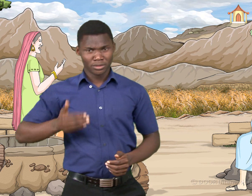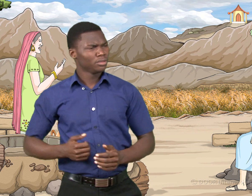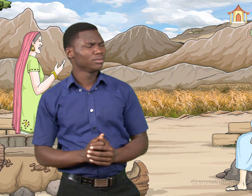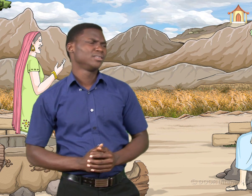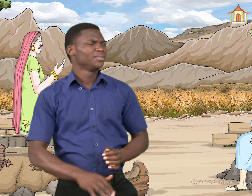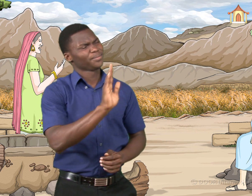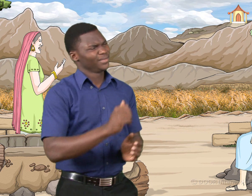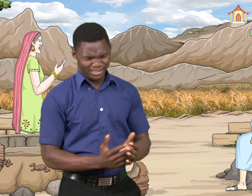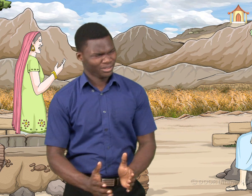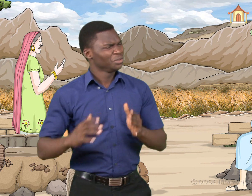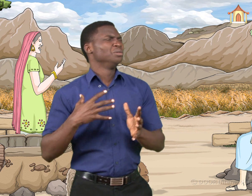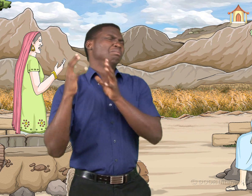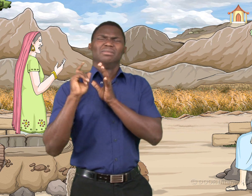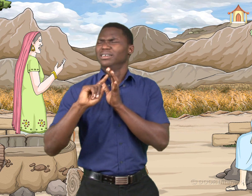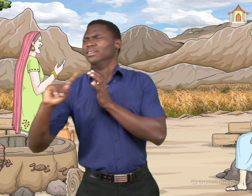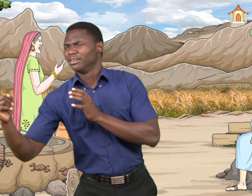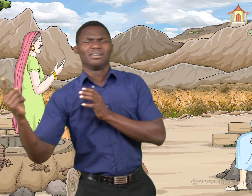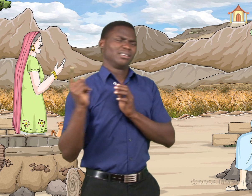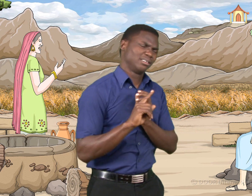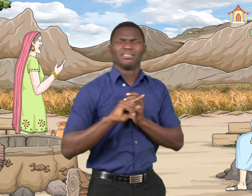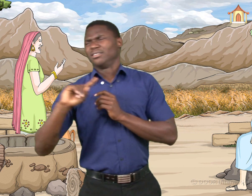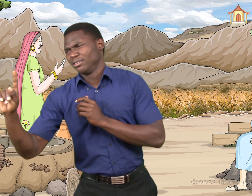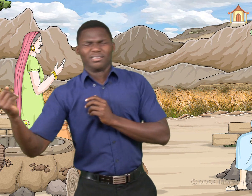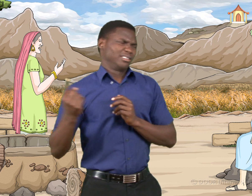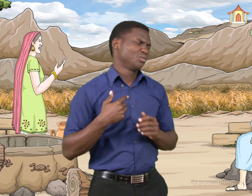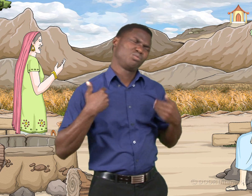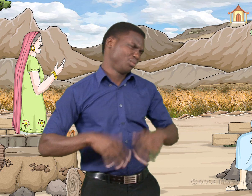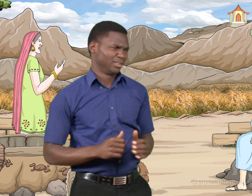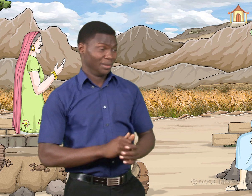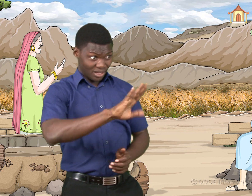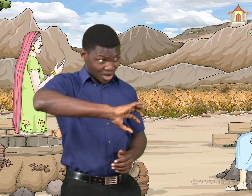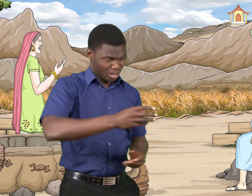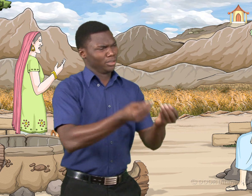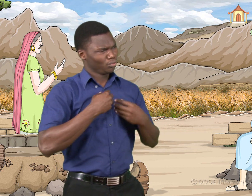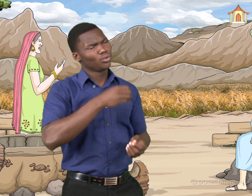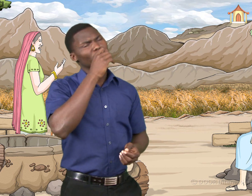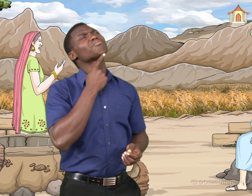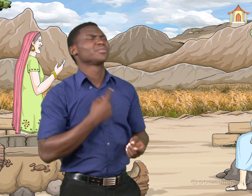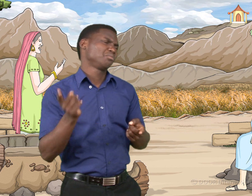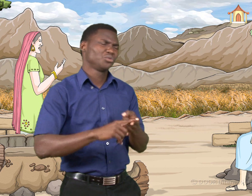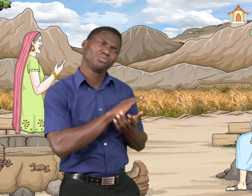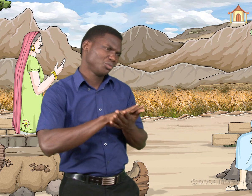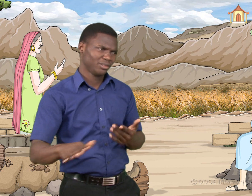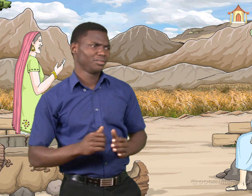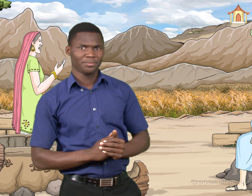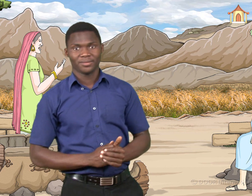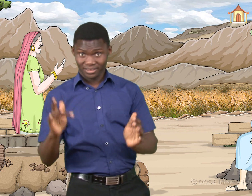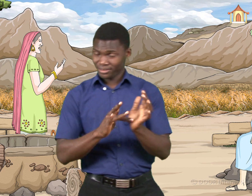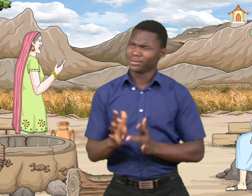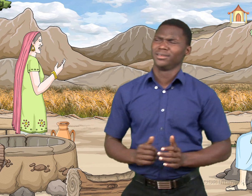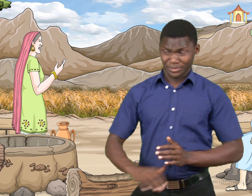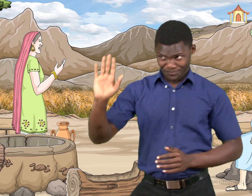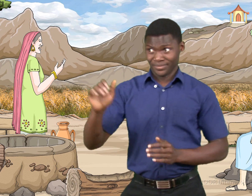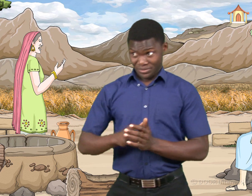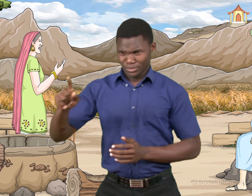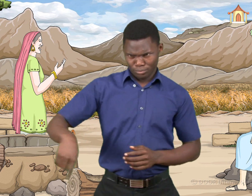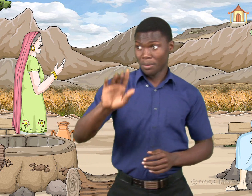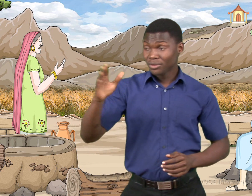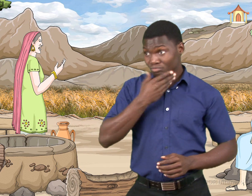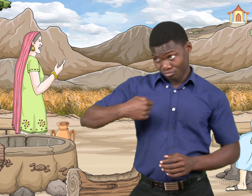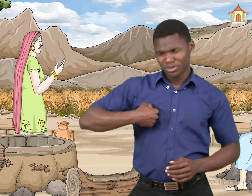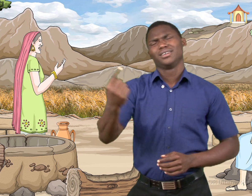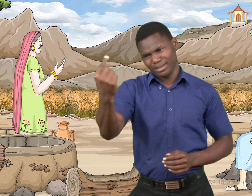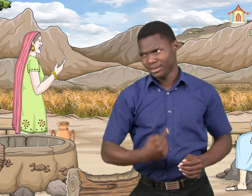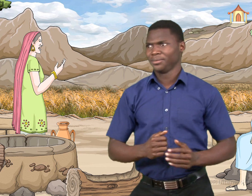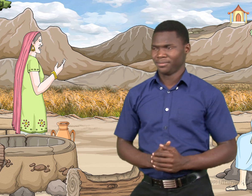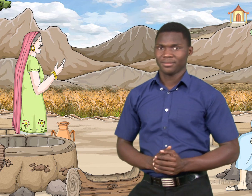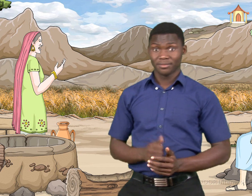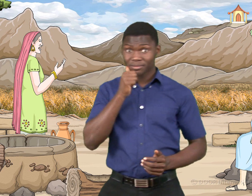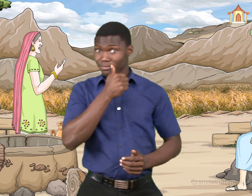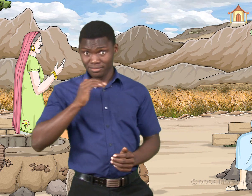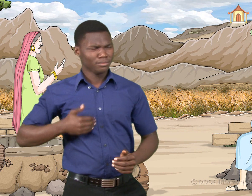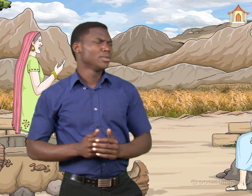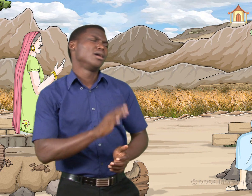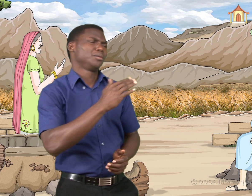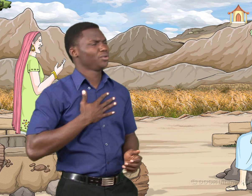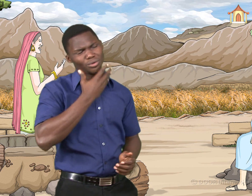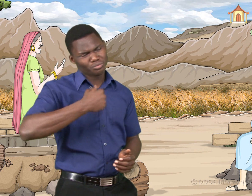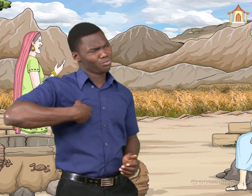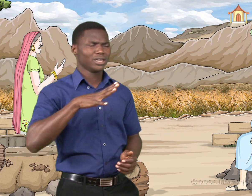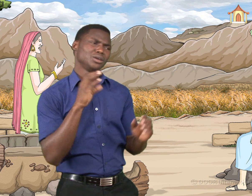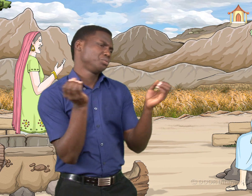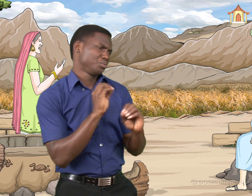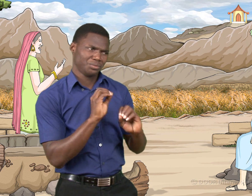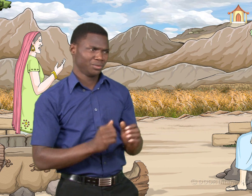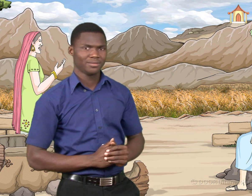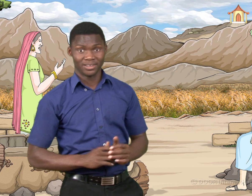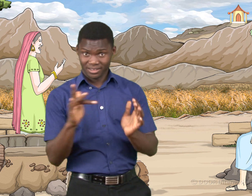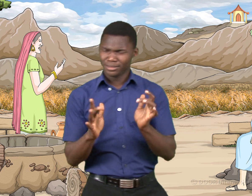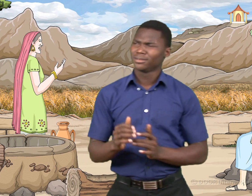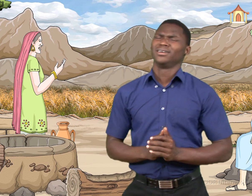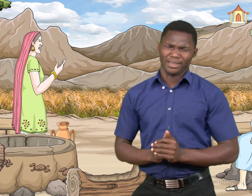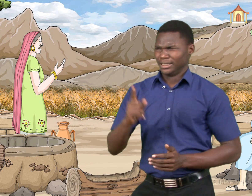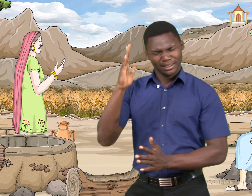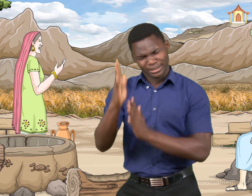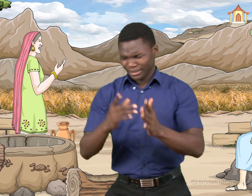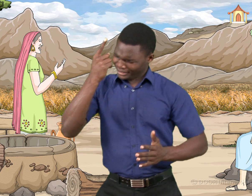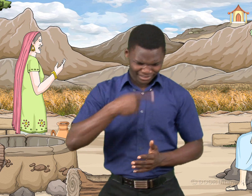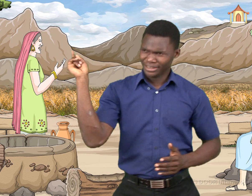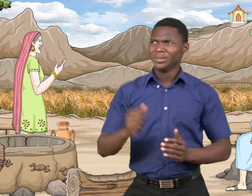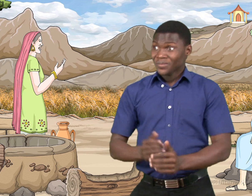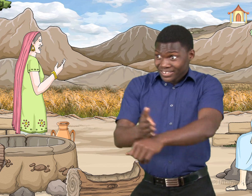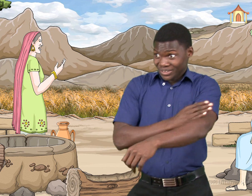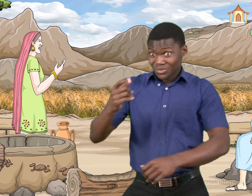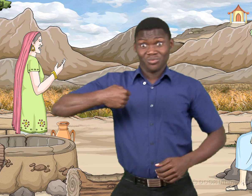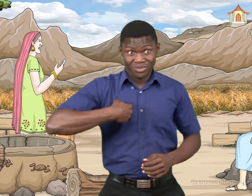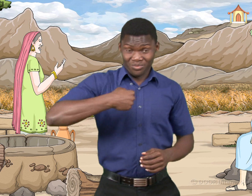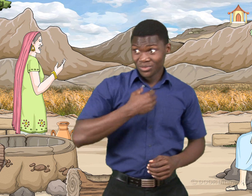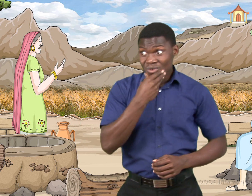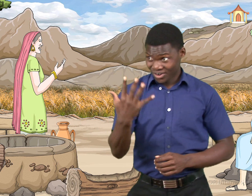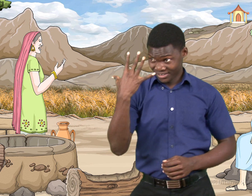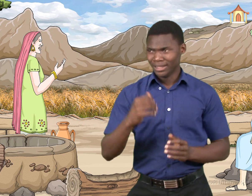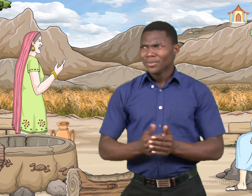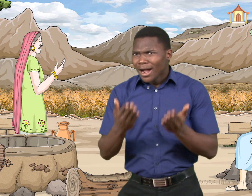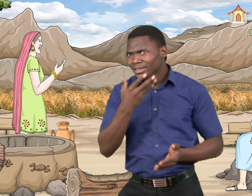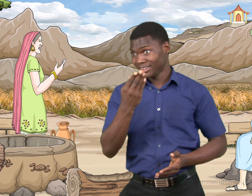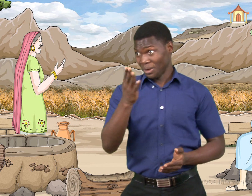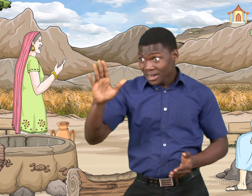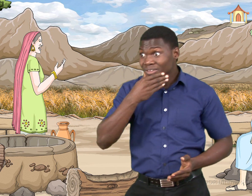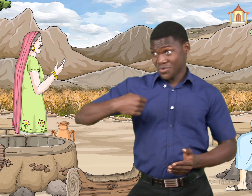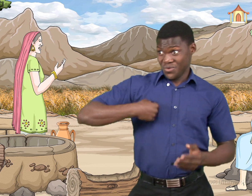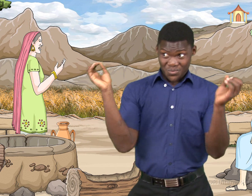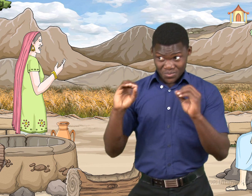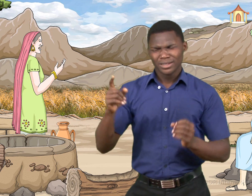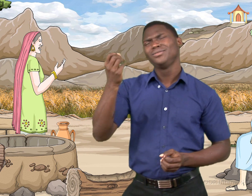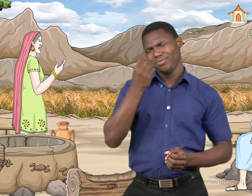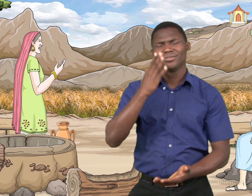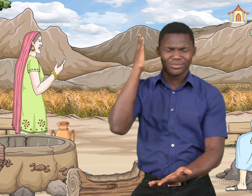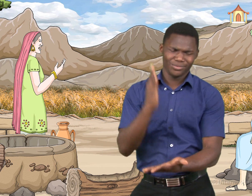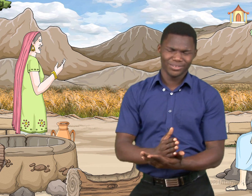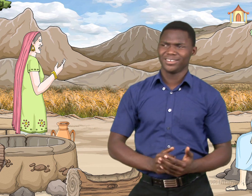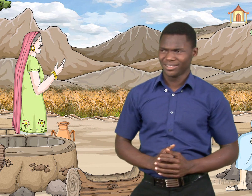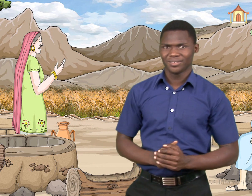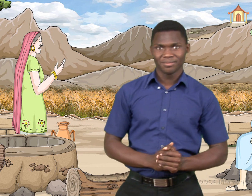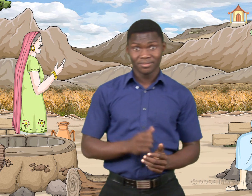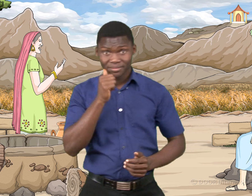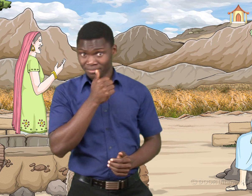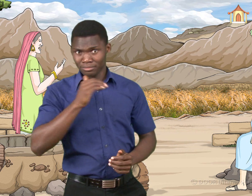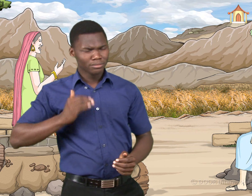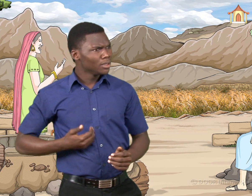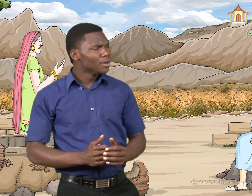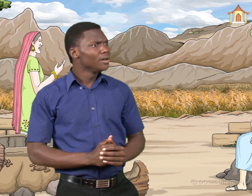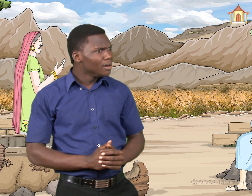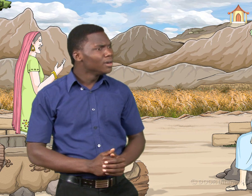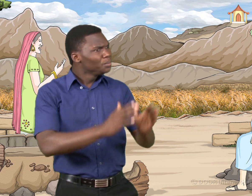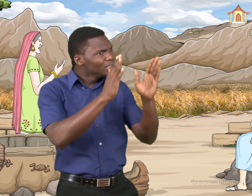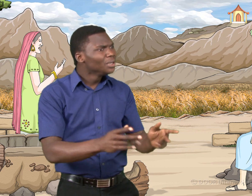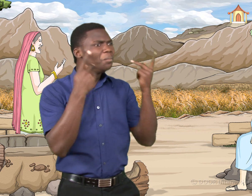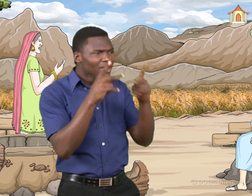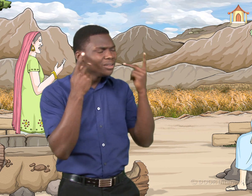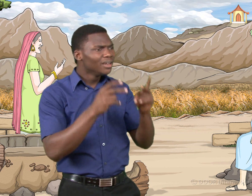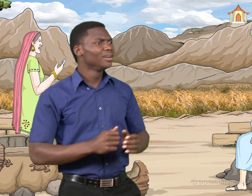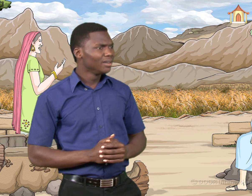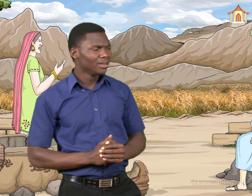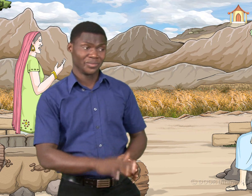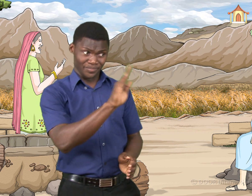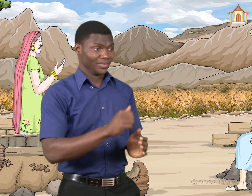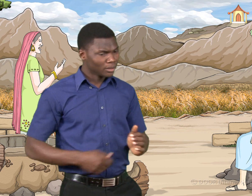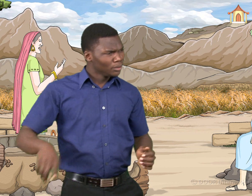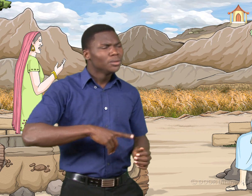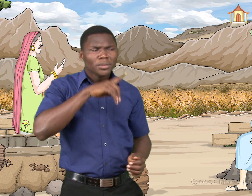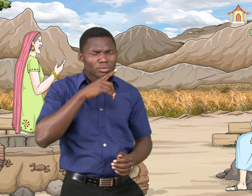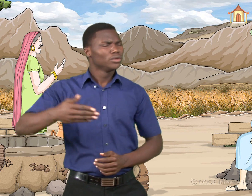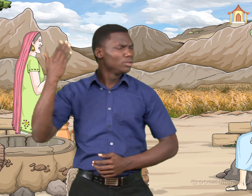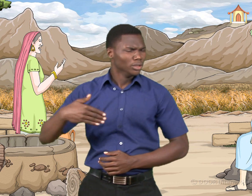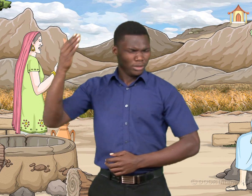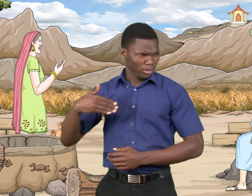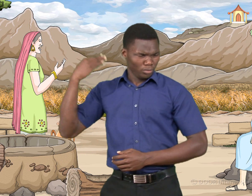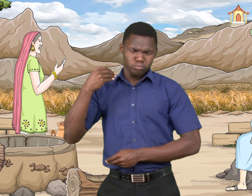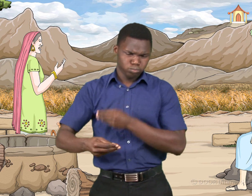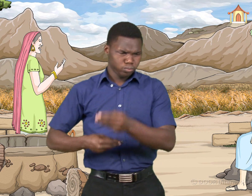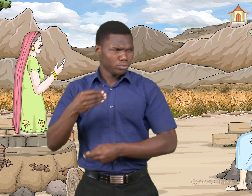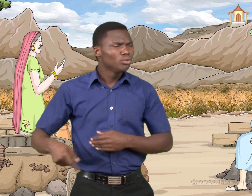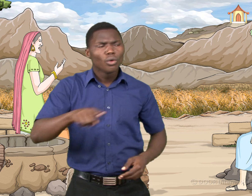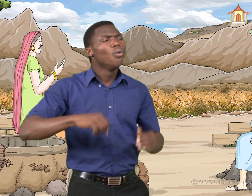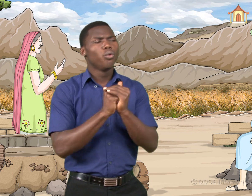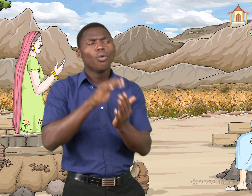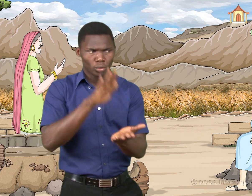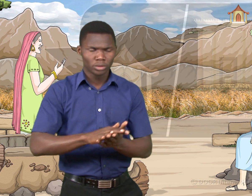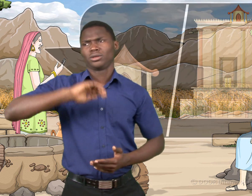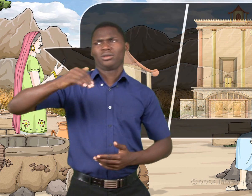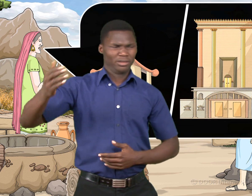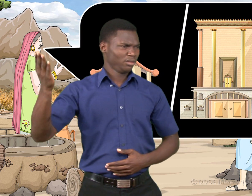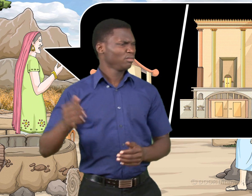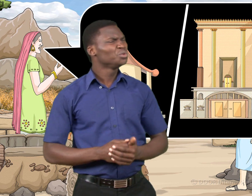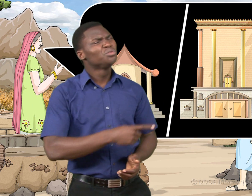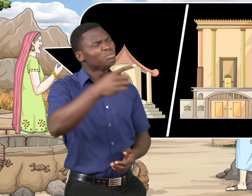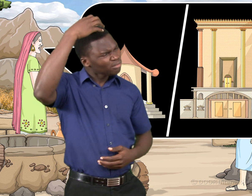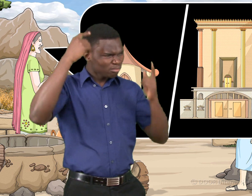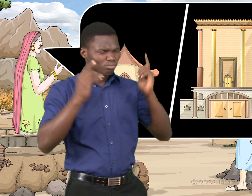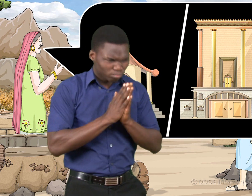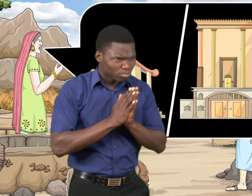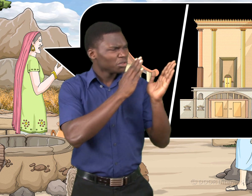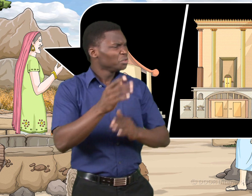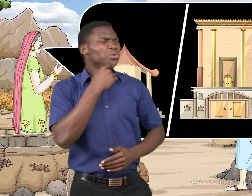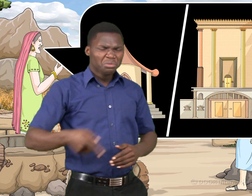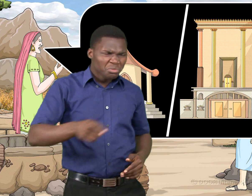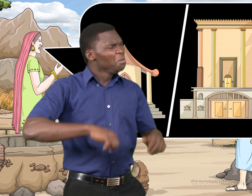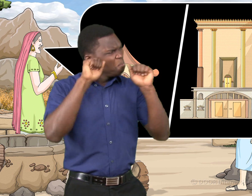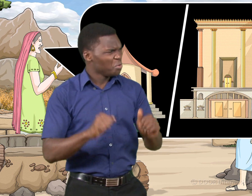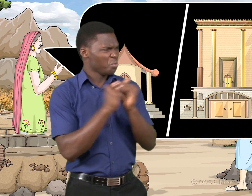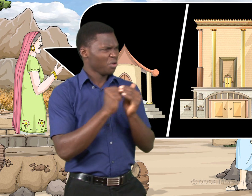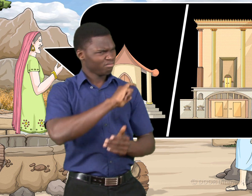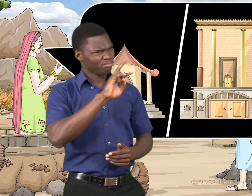The woman said to Him, “Sir, give me this water so that I will not get thirsty and have to keep coming here to draw water.” Jesus told her, “Go, call your husband and come back.” “I have no husband,” the woman replied. Jesus said to her, “You are correct to say that you have no husband. In fact, you have had five husbands, and the man you now have is not your husband. You have spoken truthfully.”